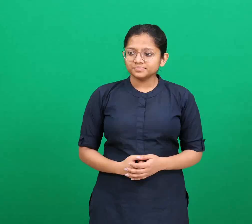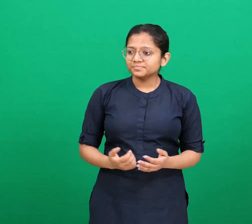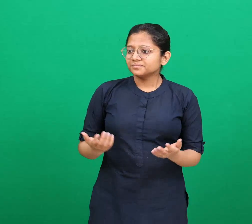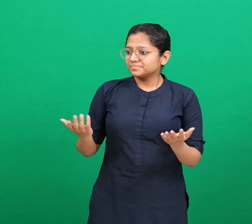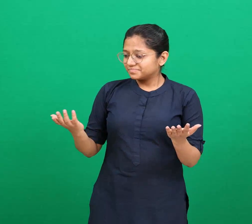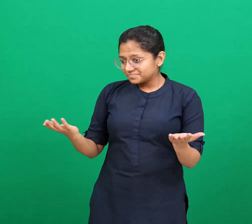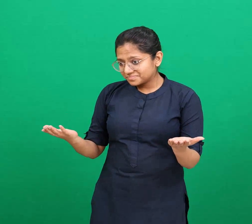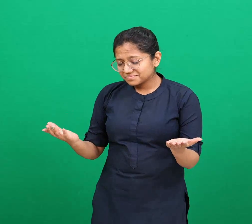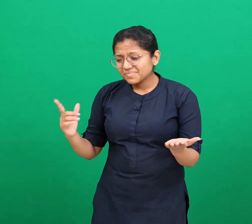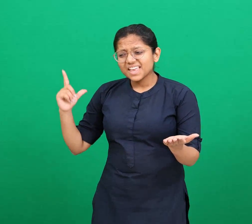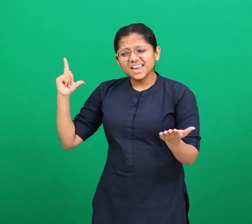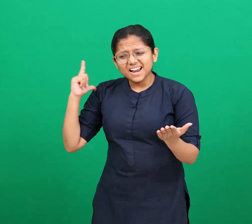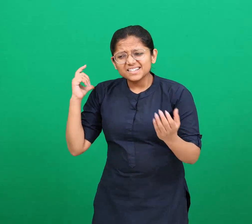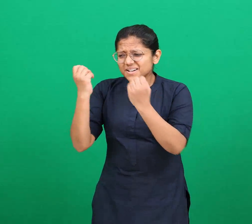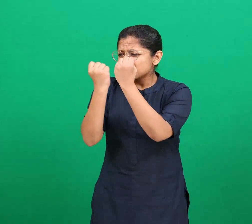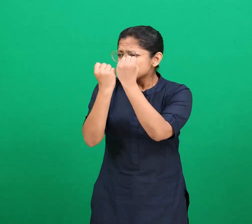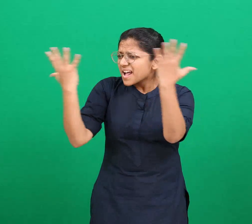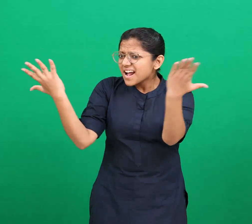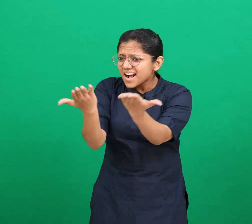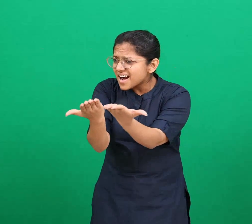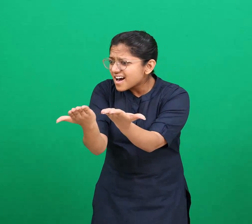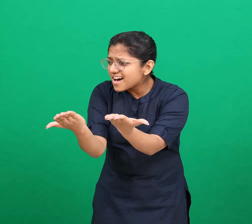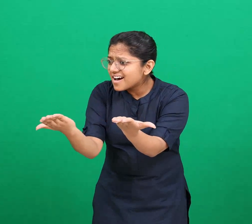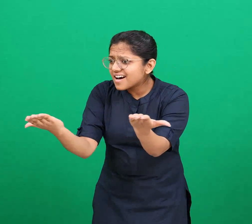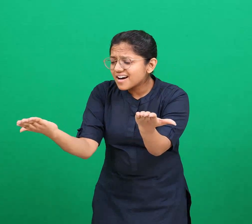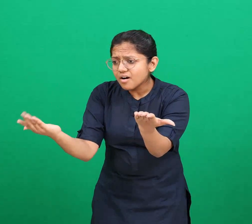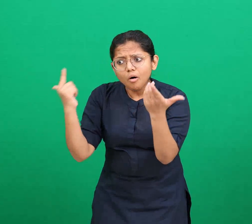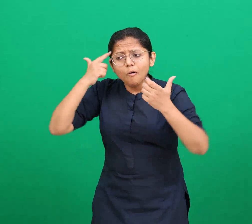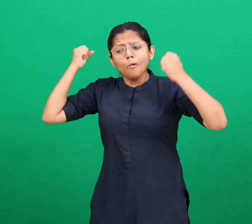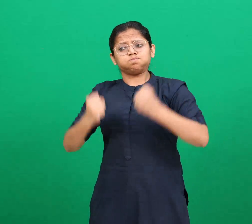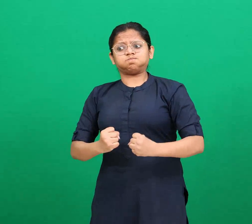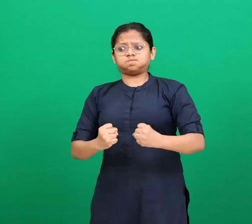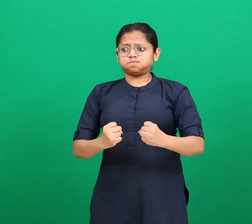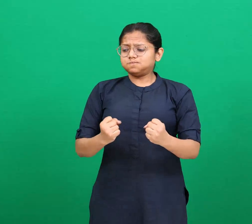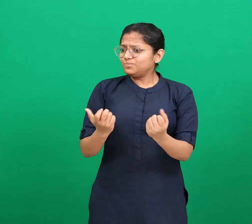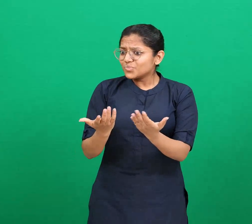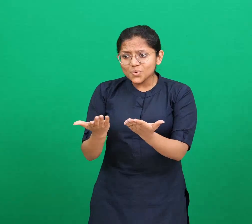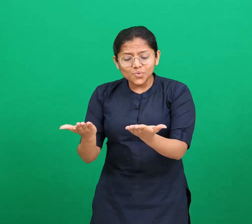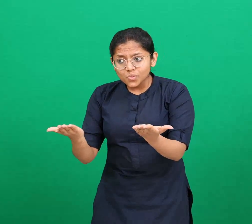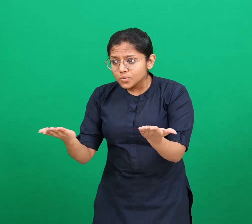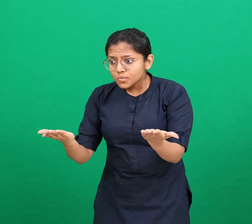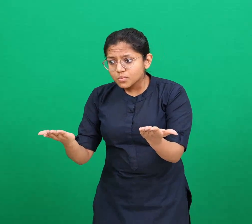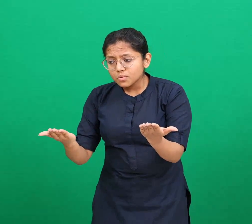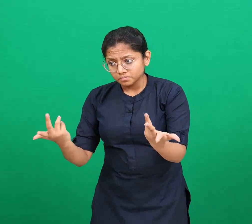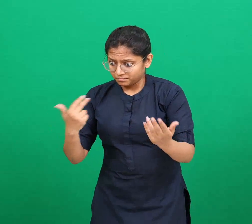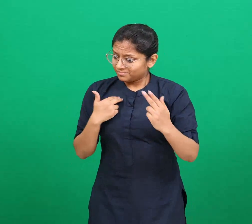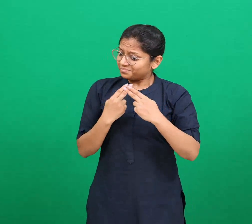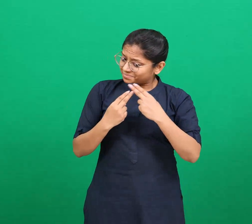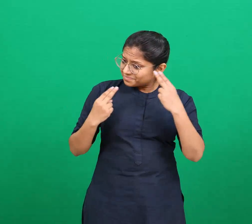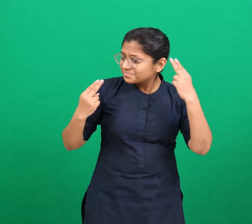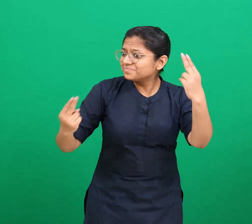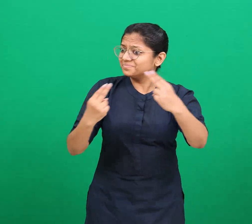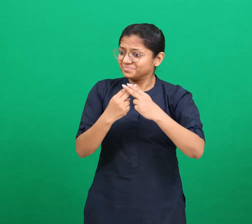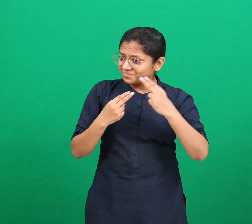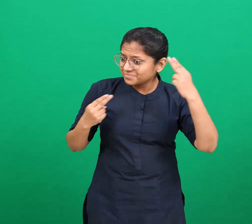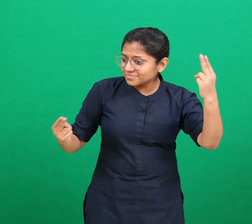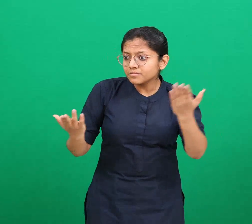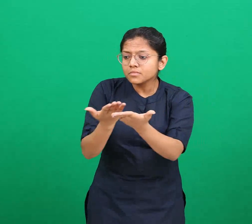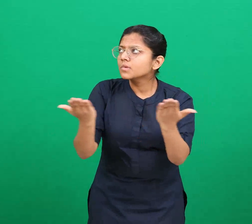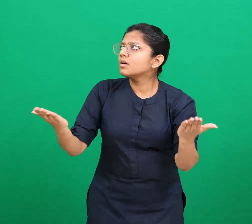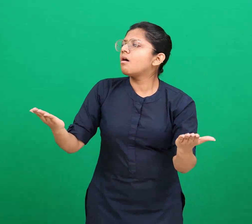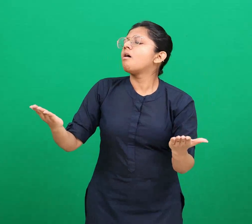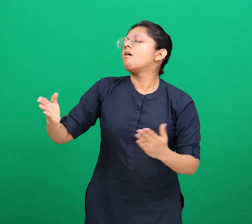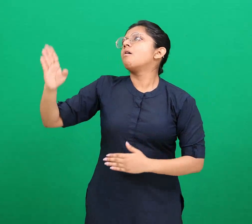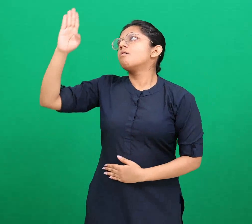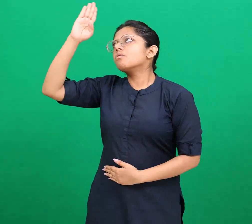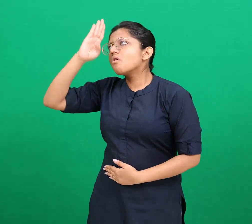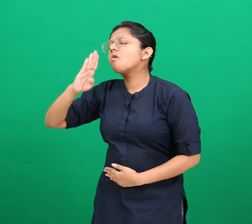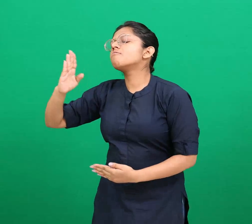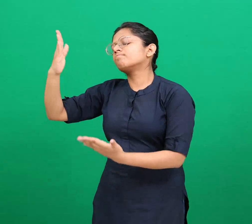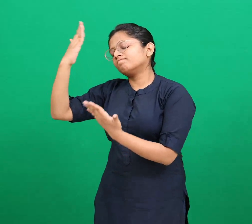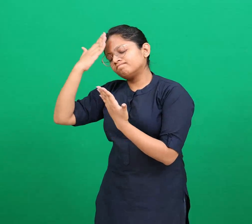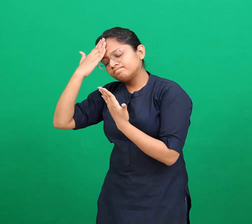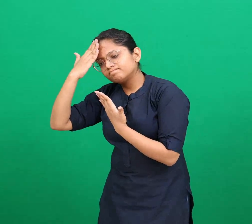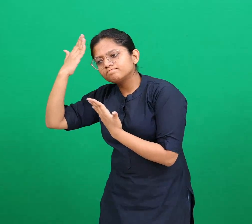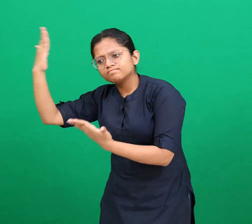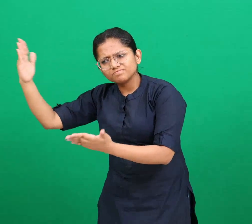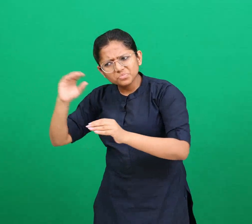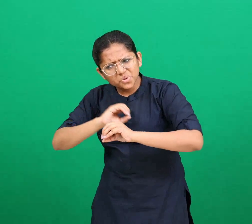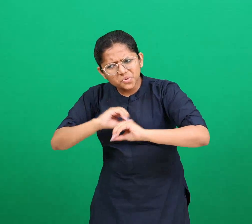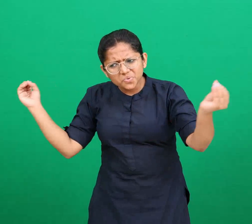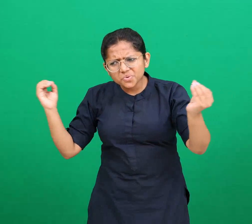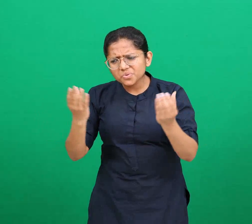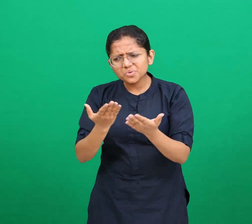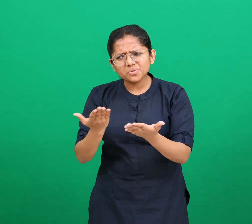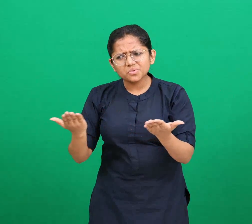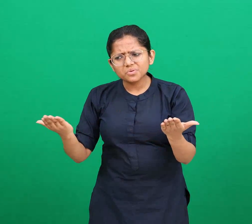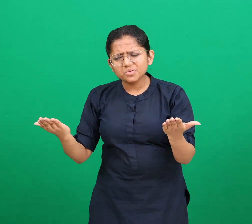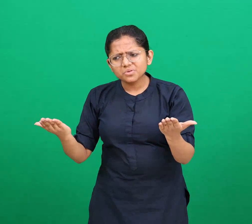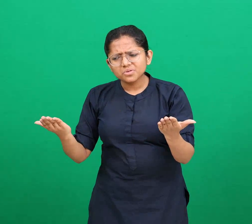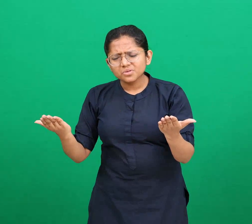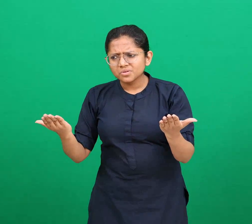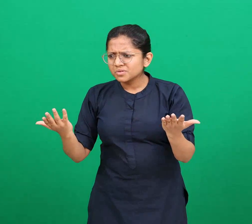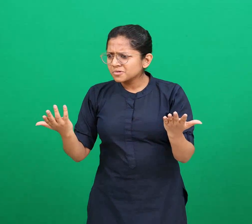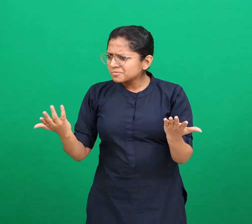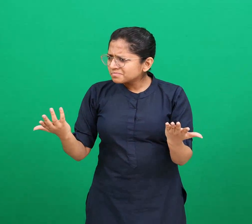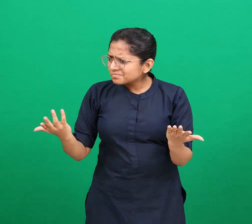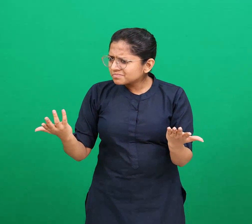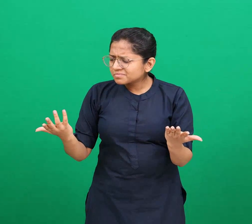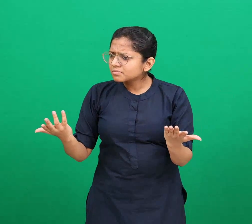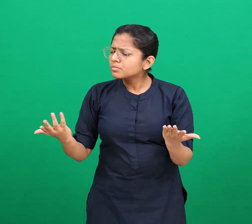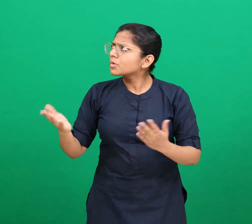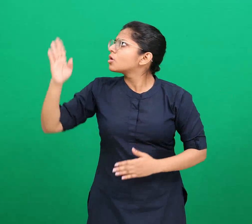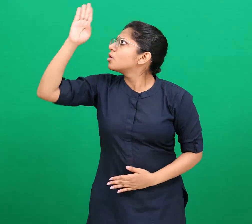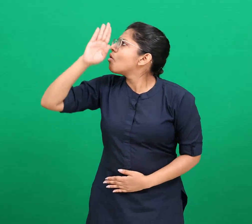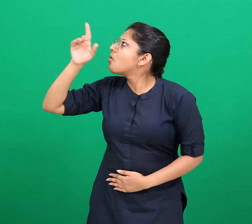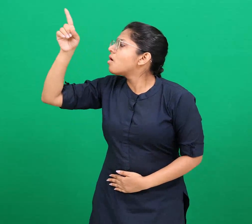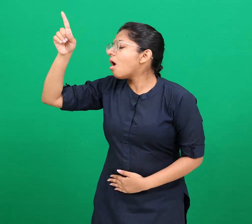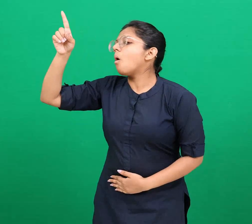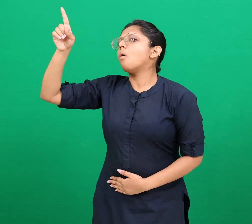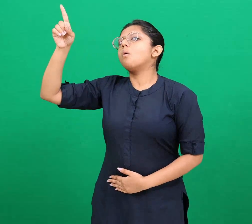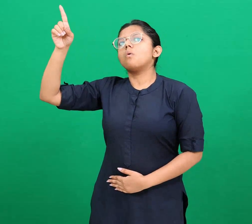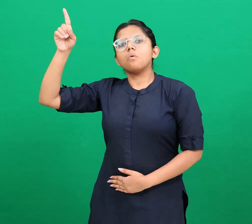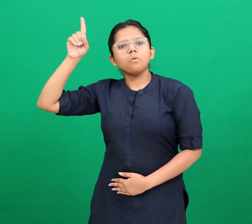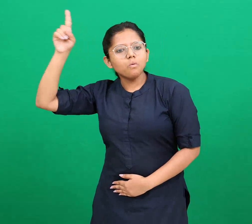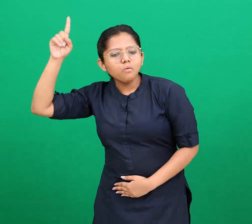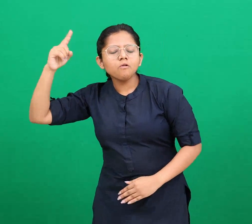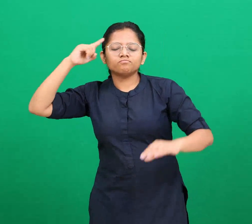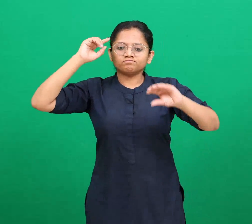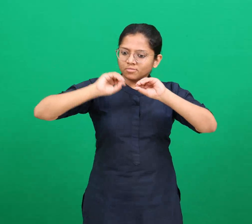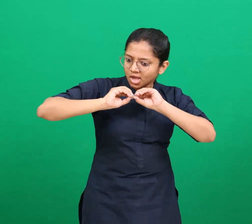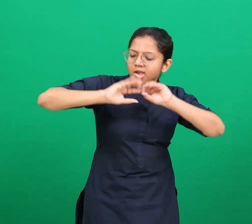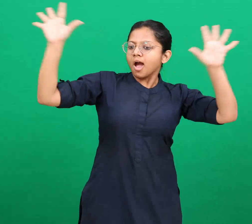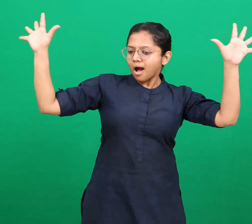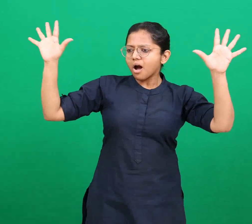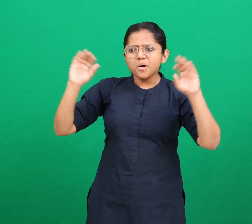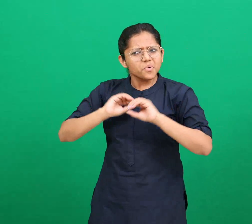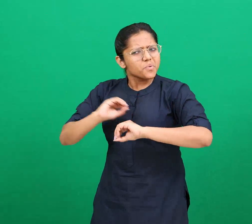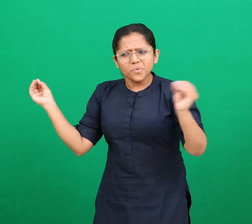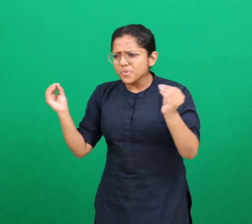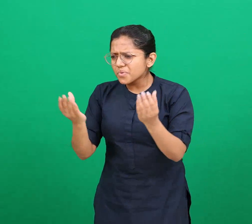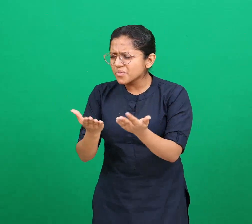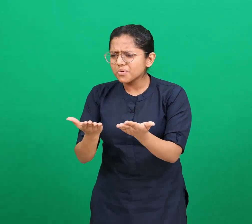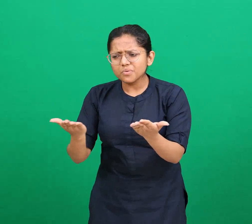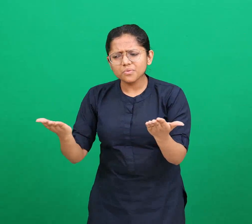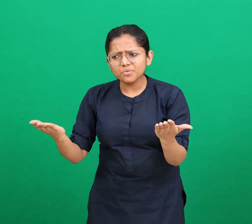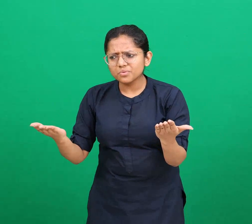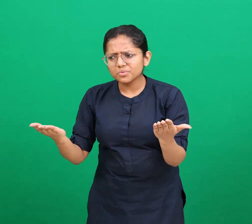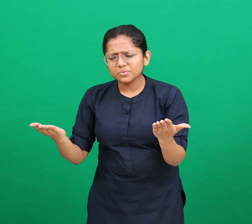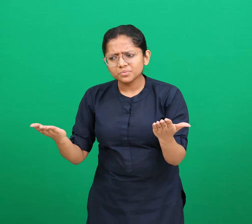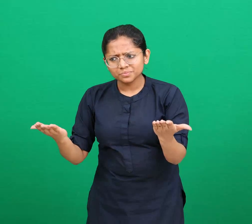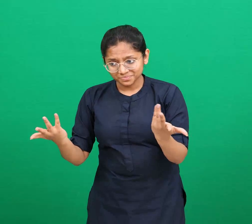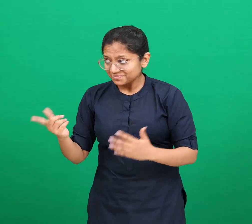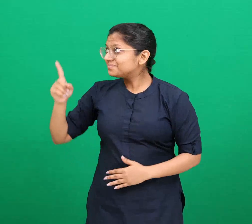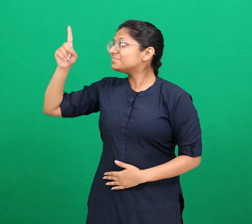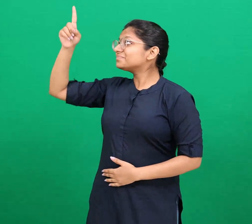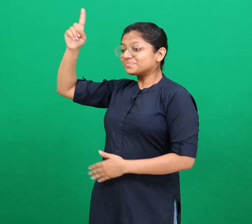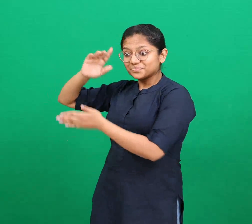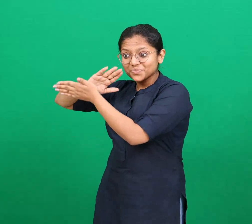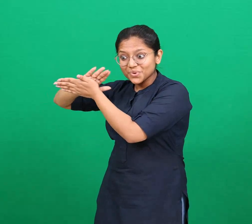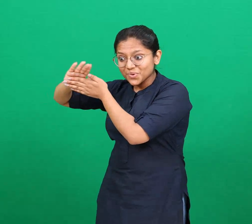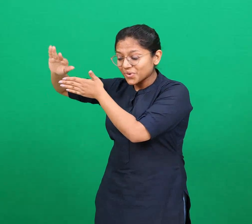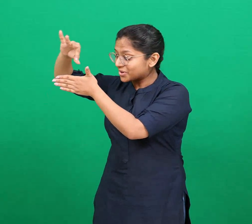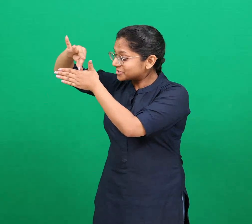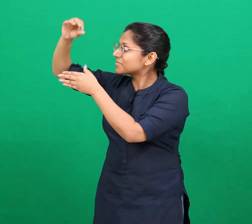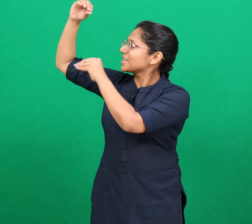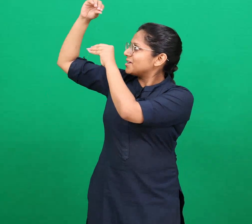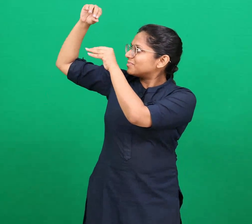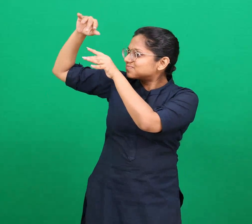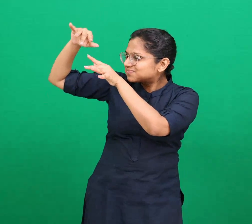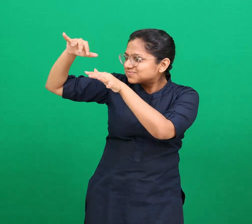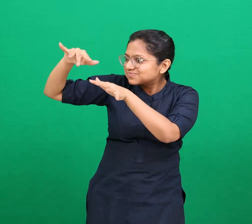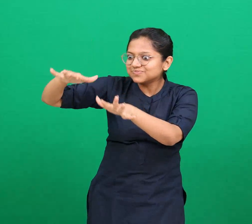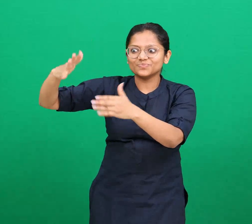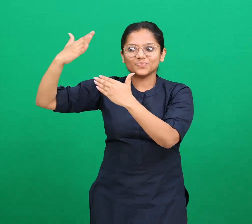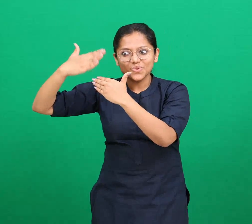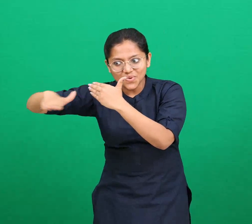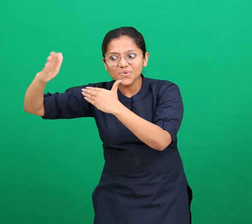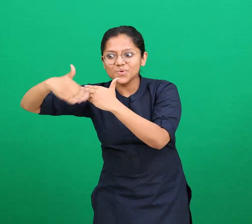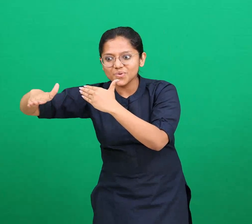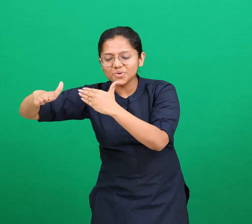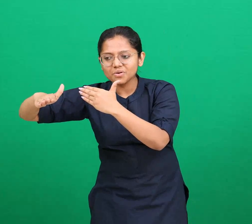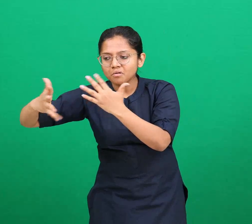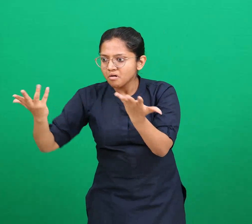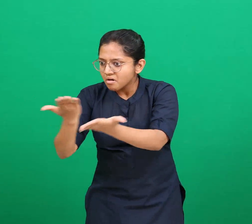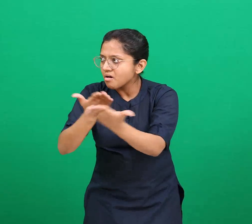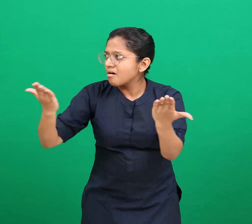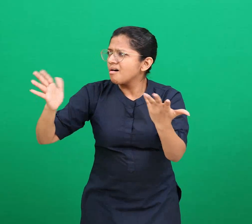You stiff-necked people with uncircumcised hearts and ears!